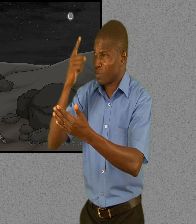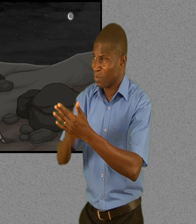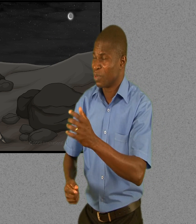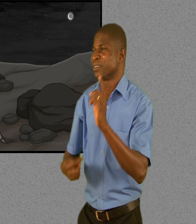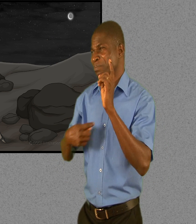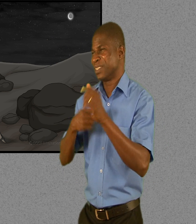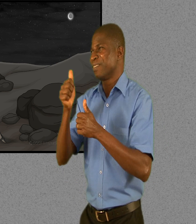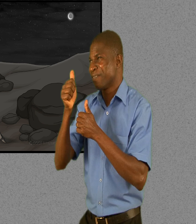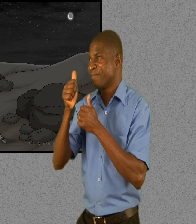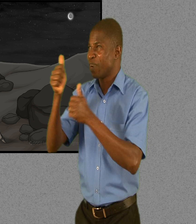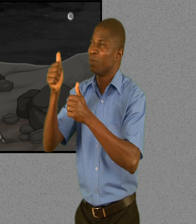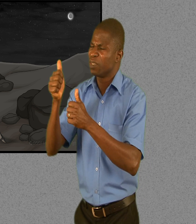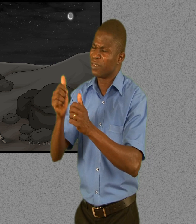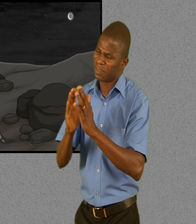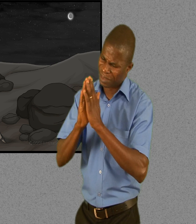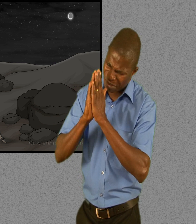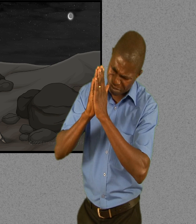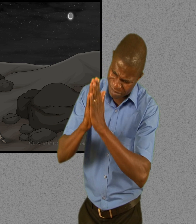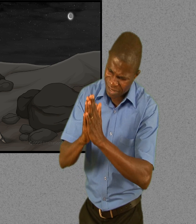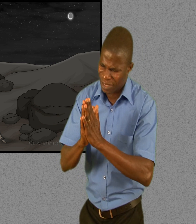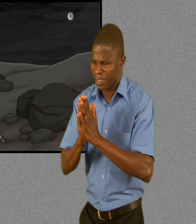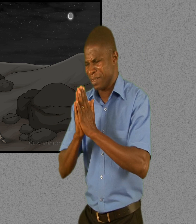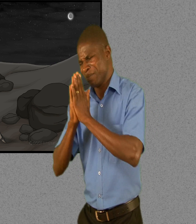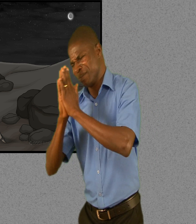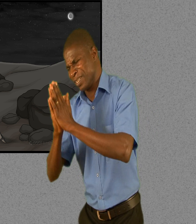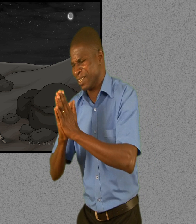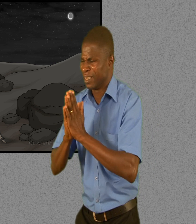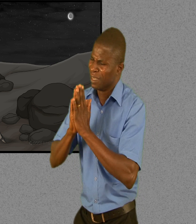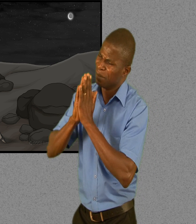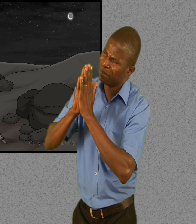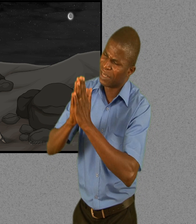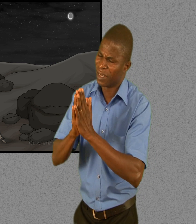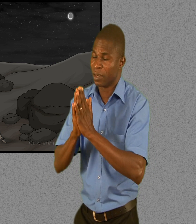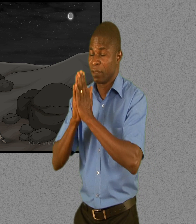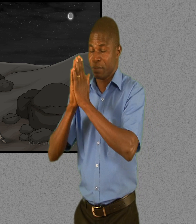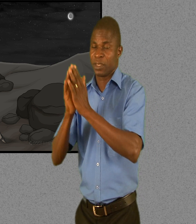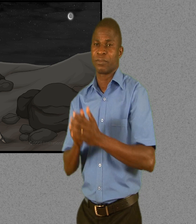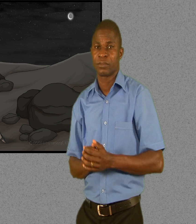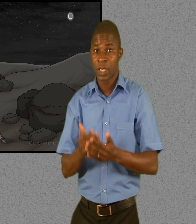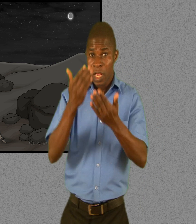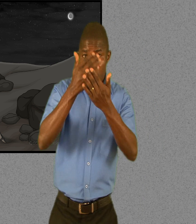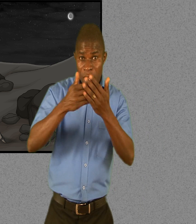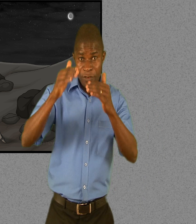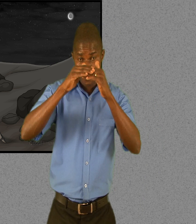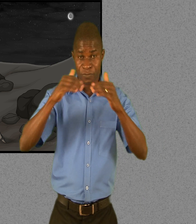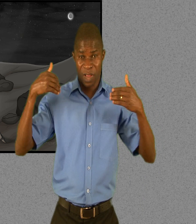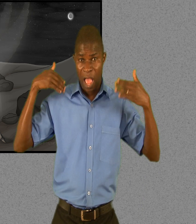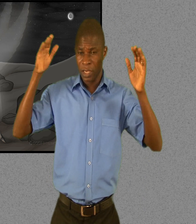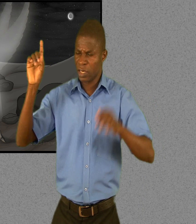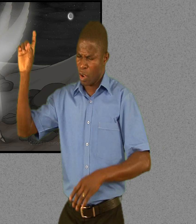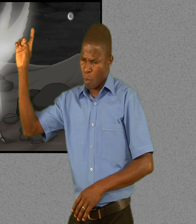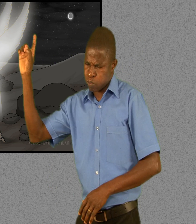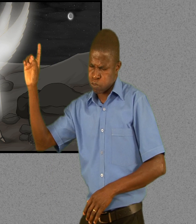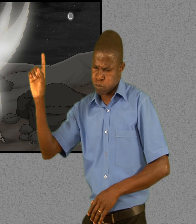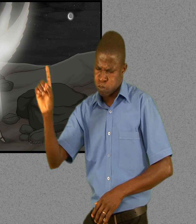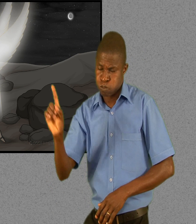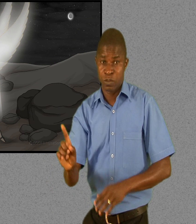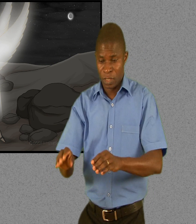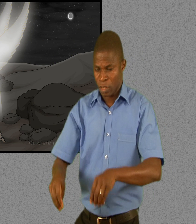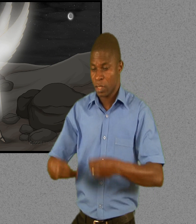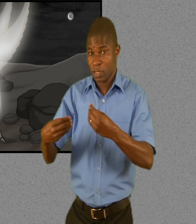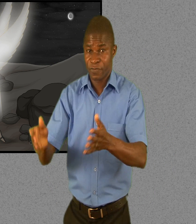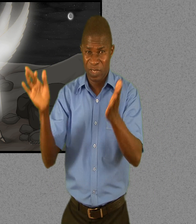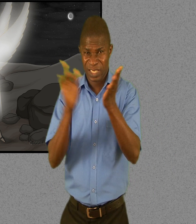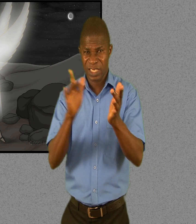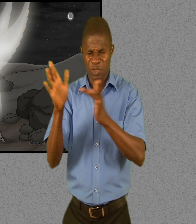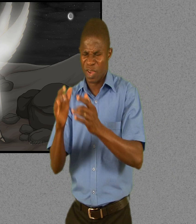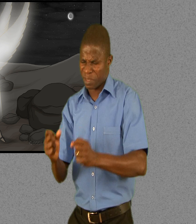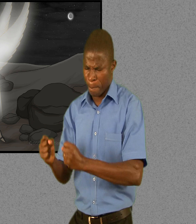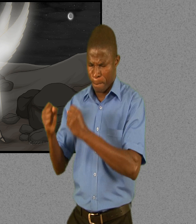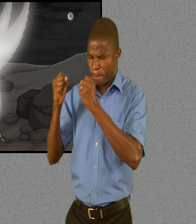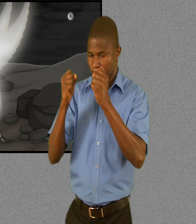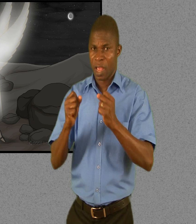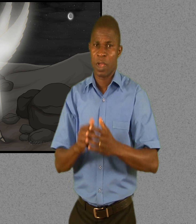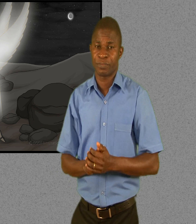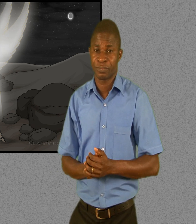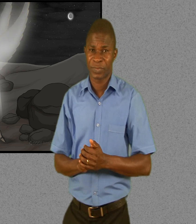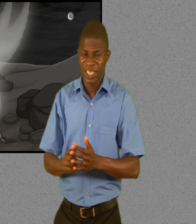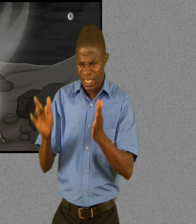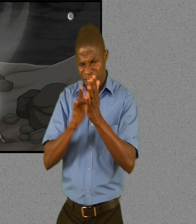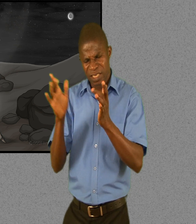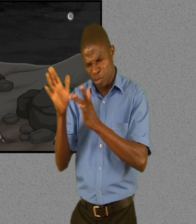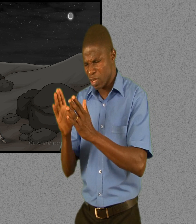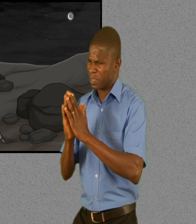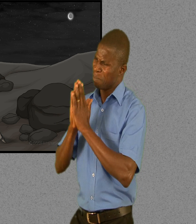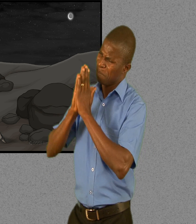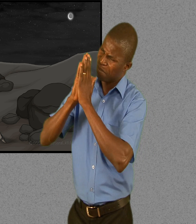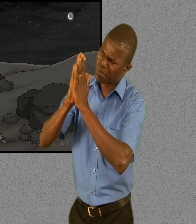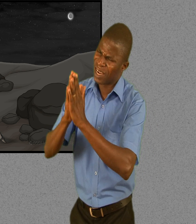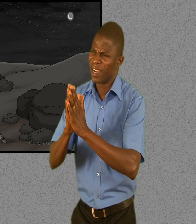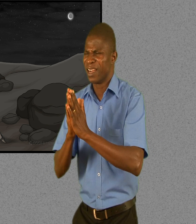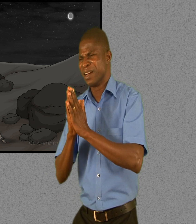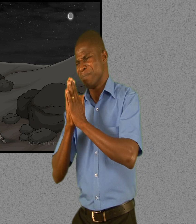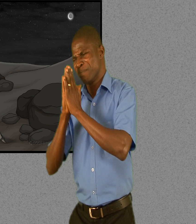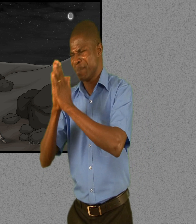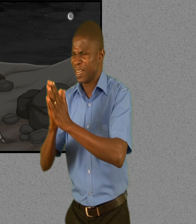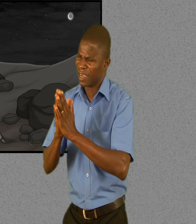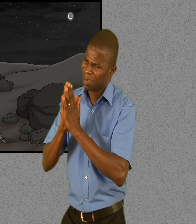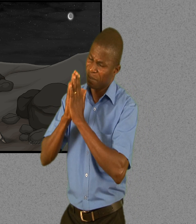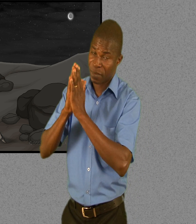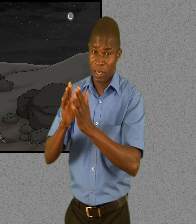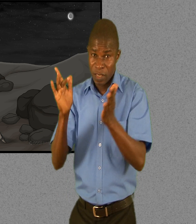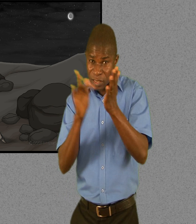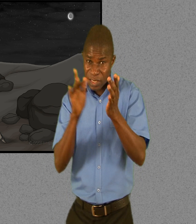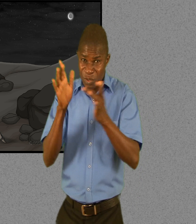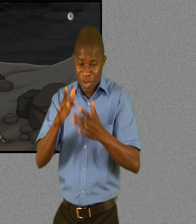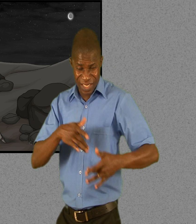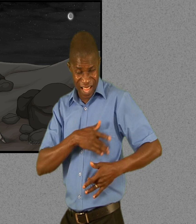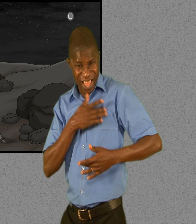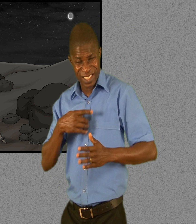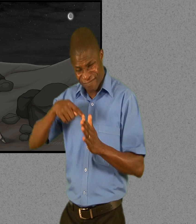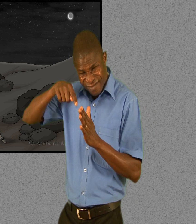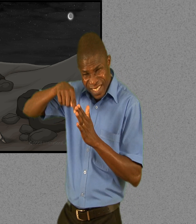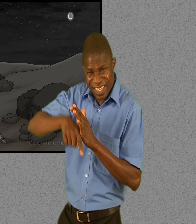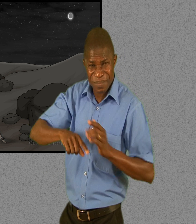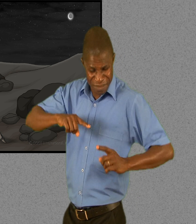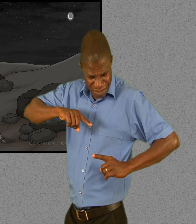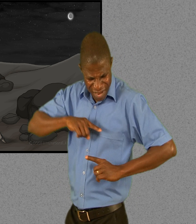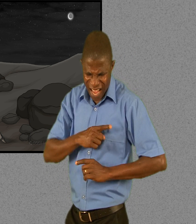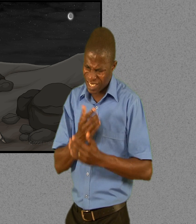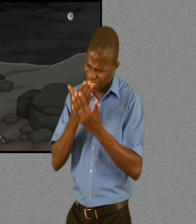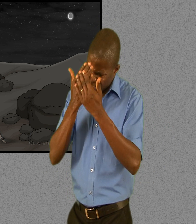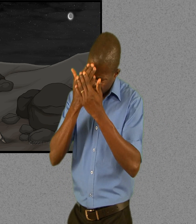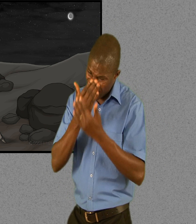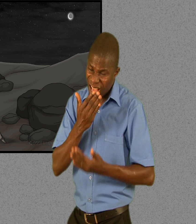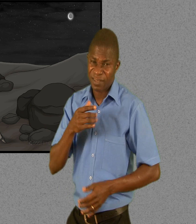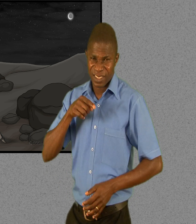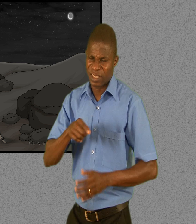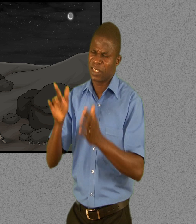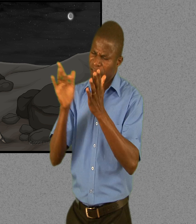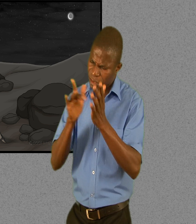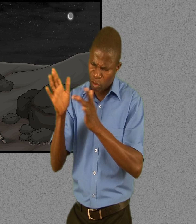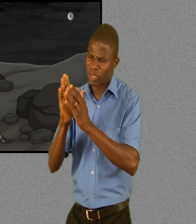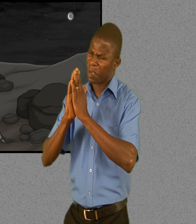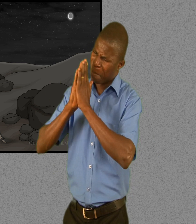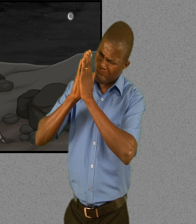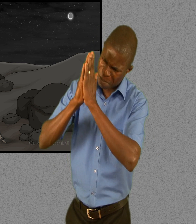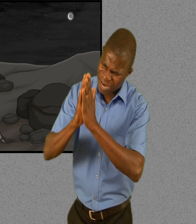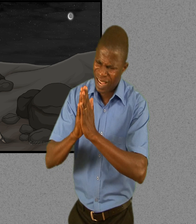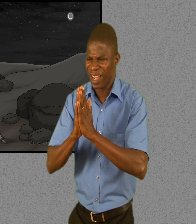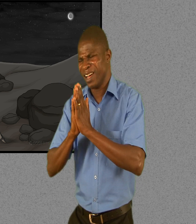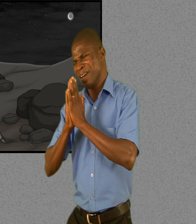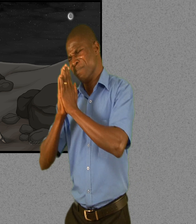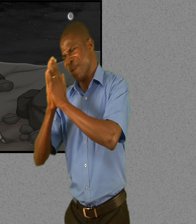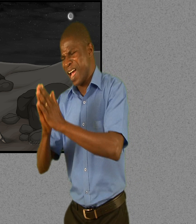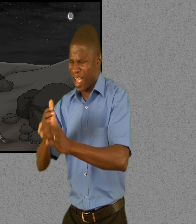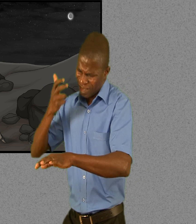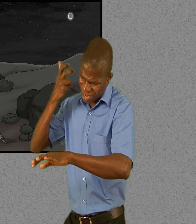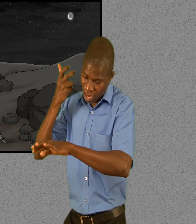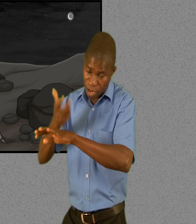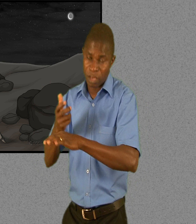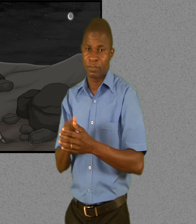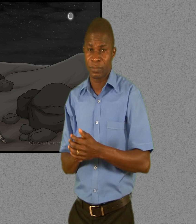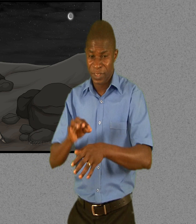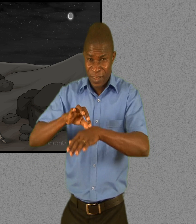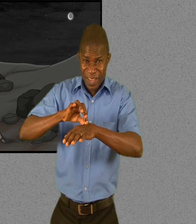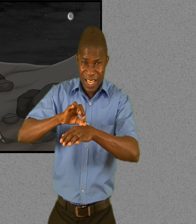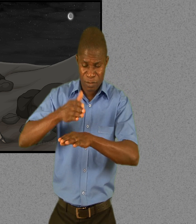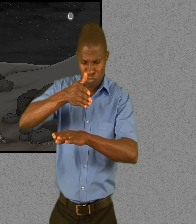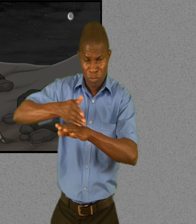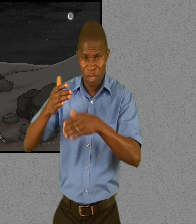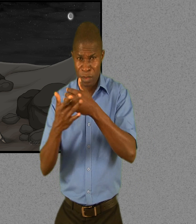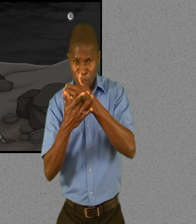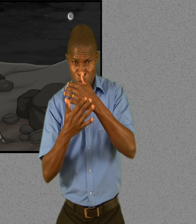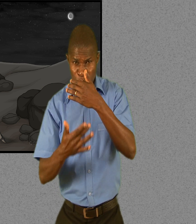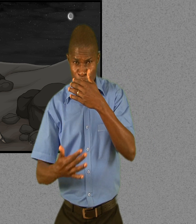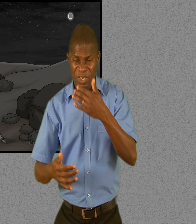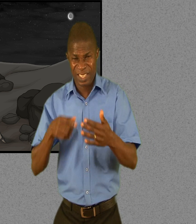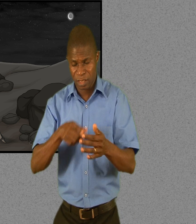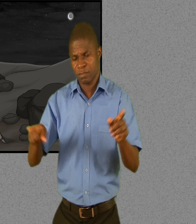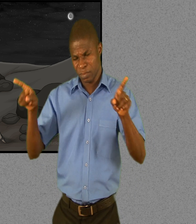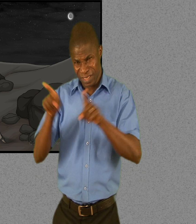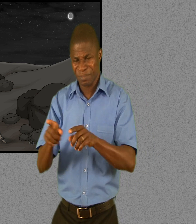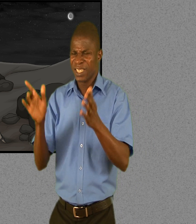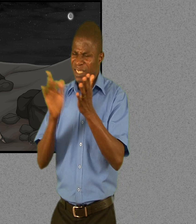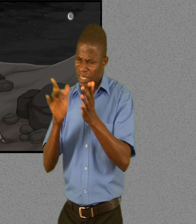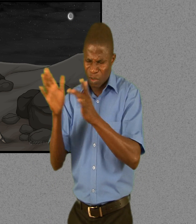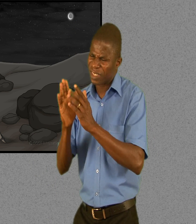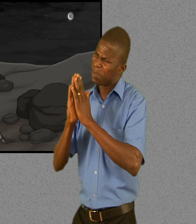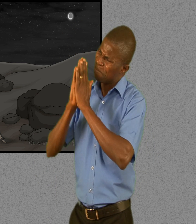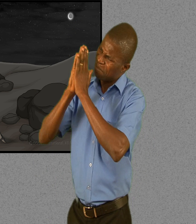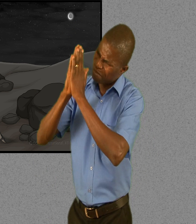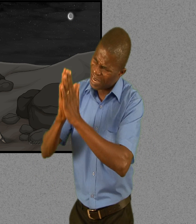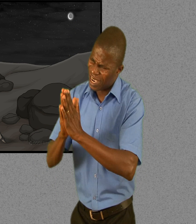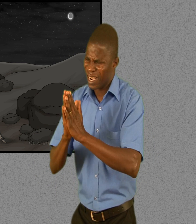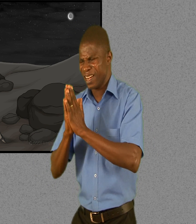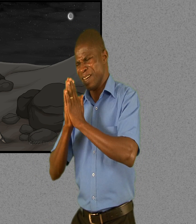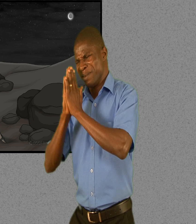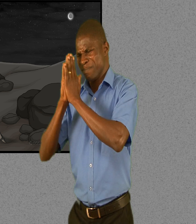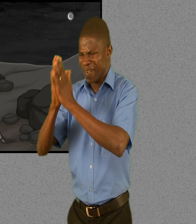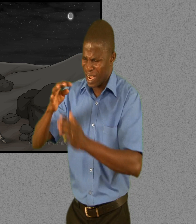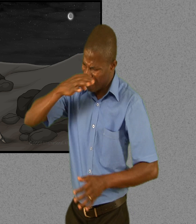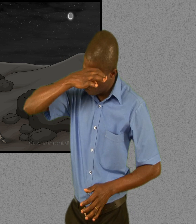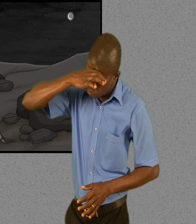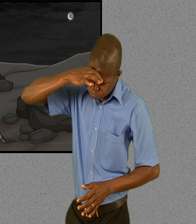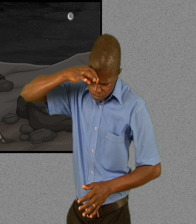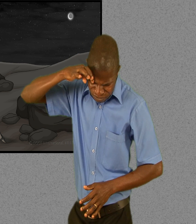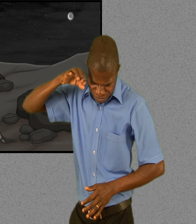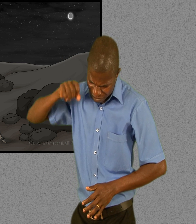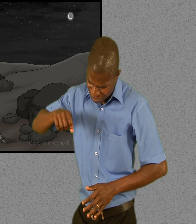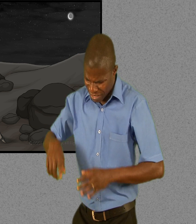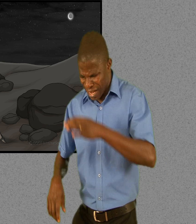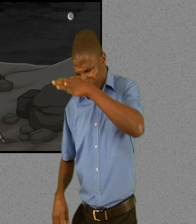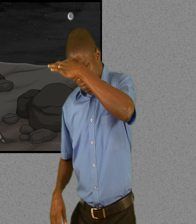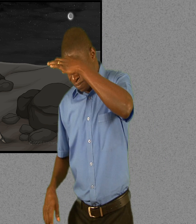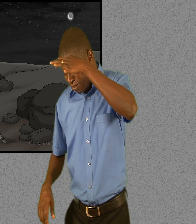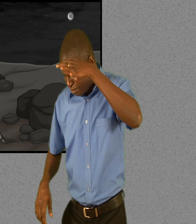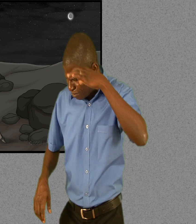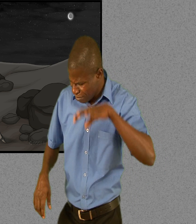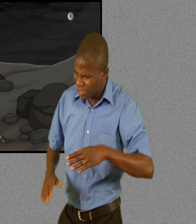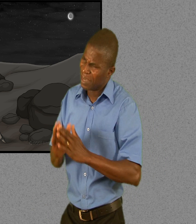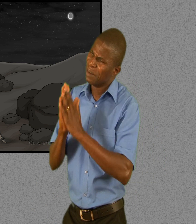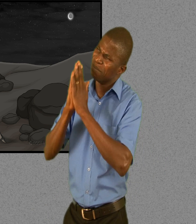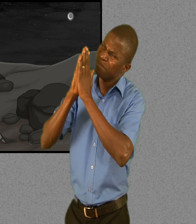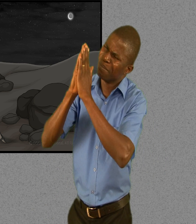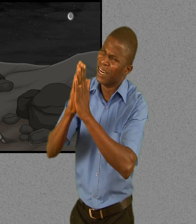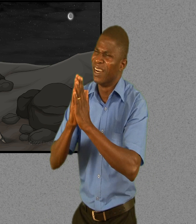Going a little farther, He fell facedown and prayed, “My Father, if it is possible, let this cup pass from Me.